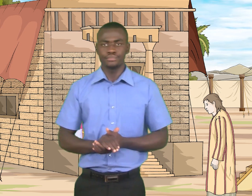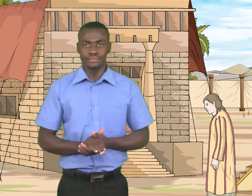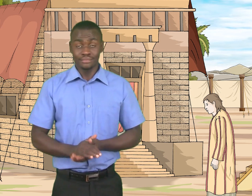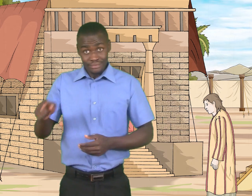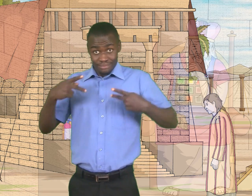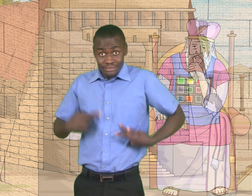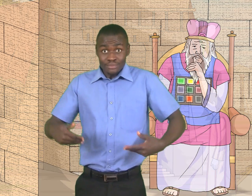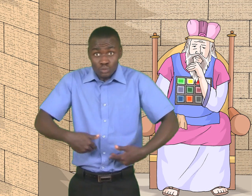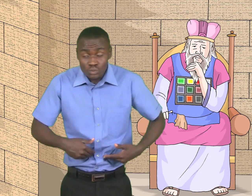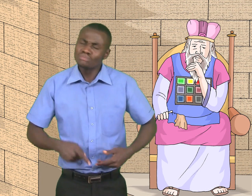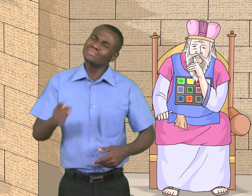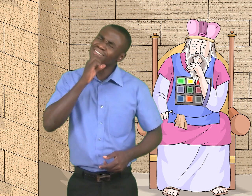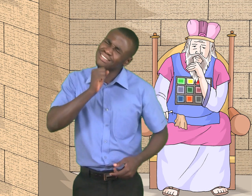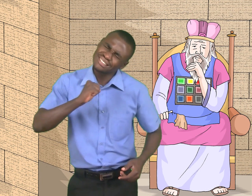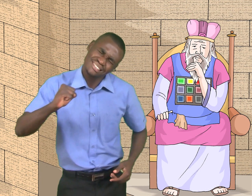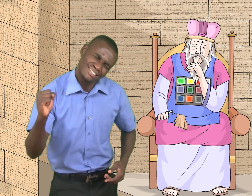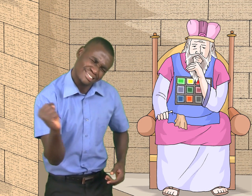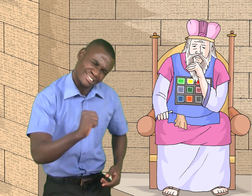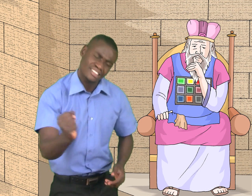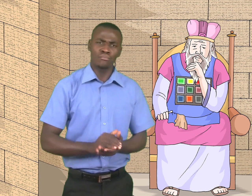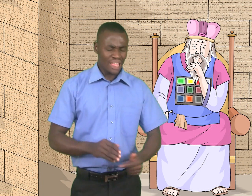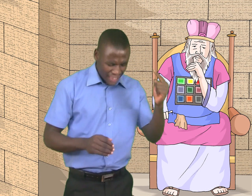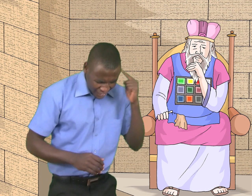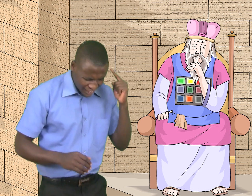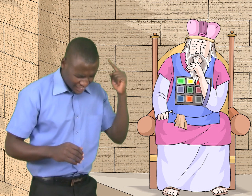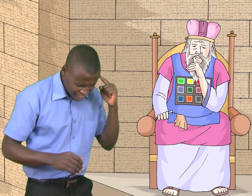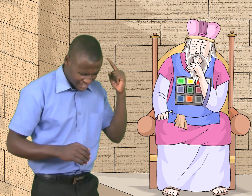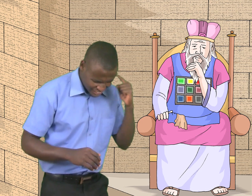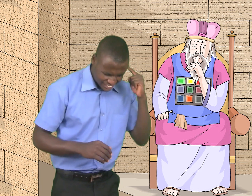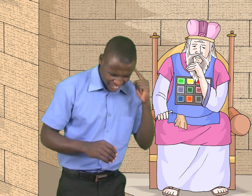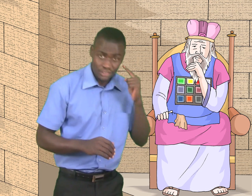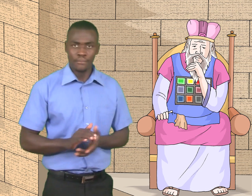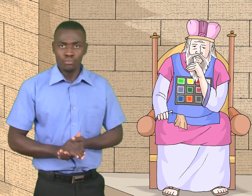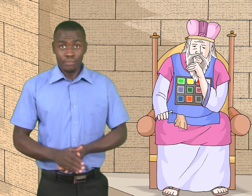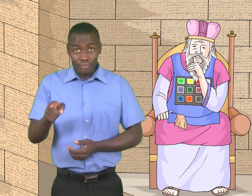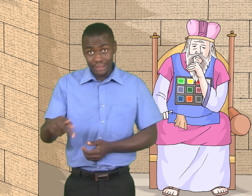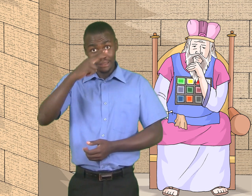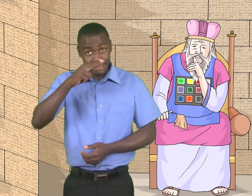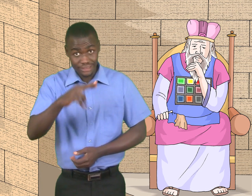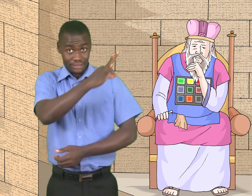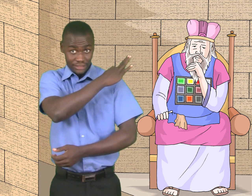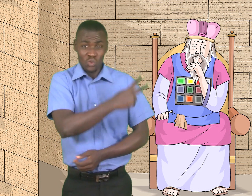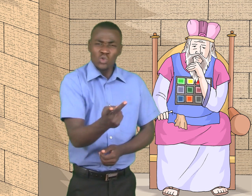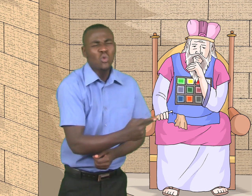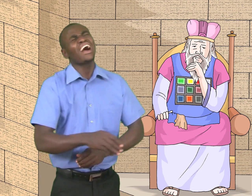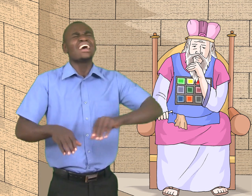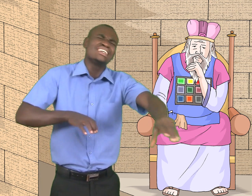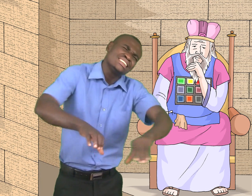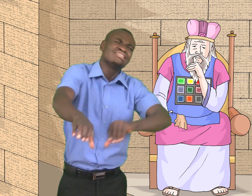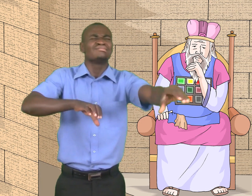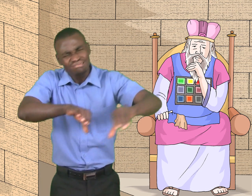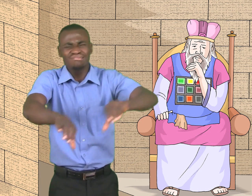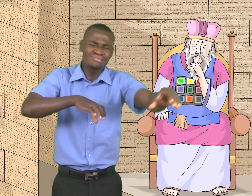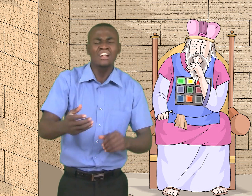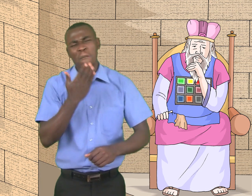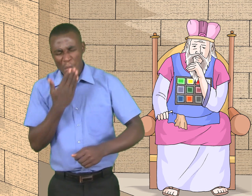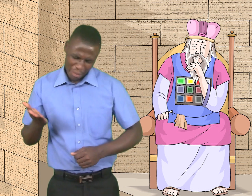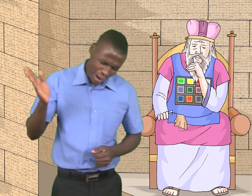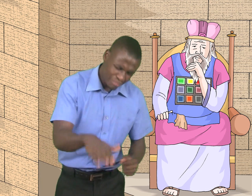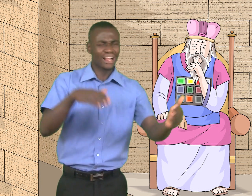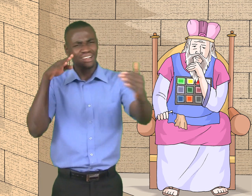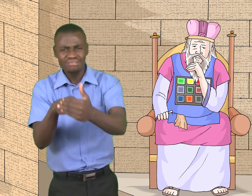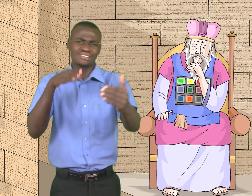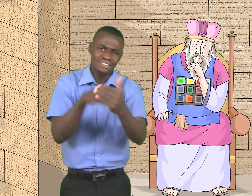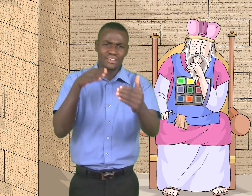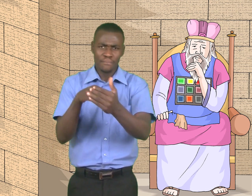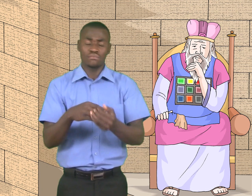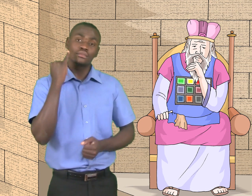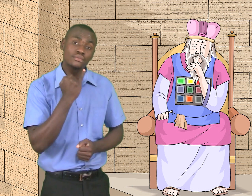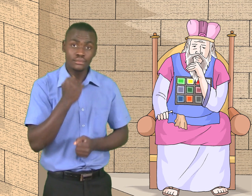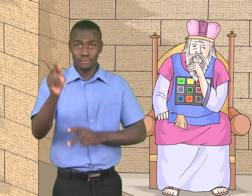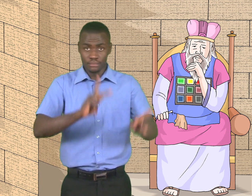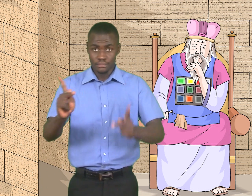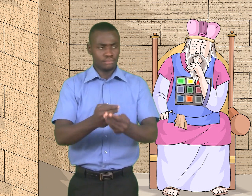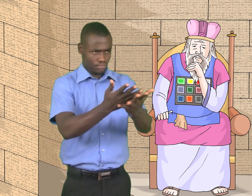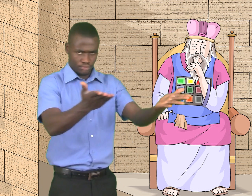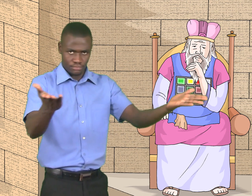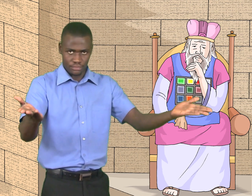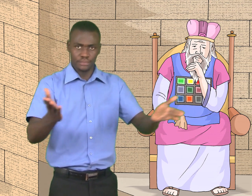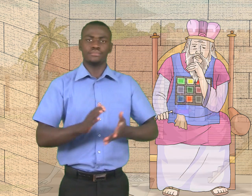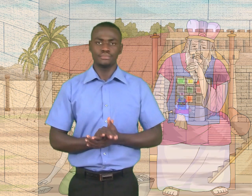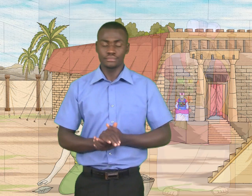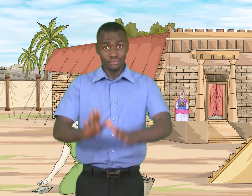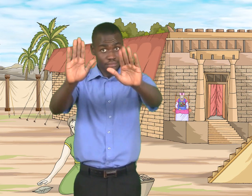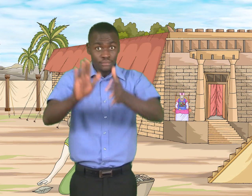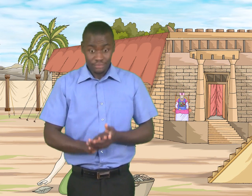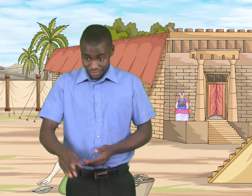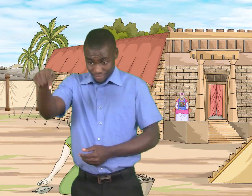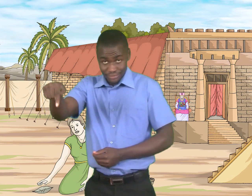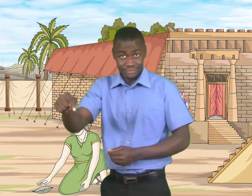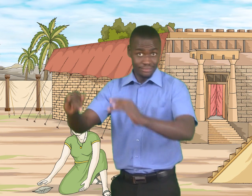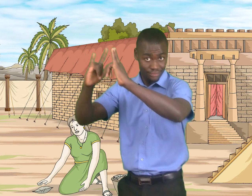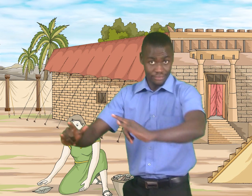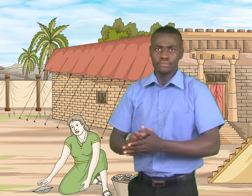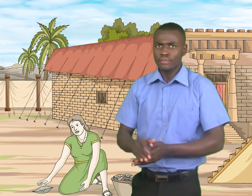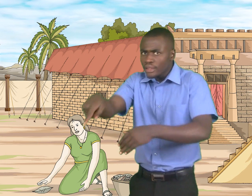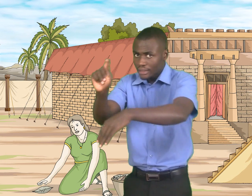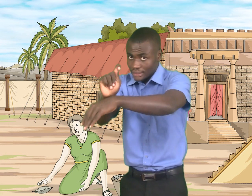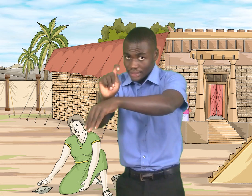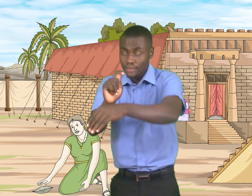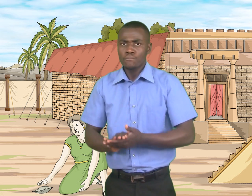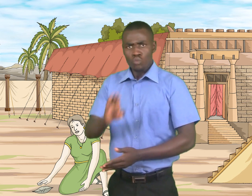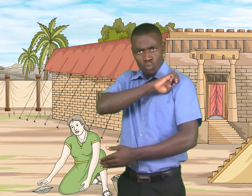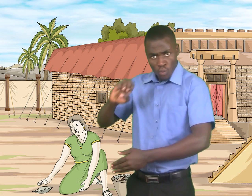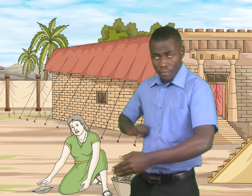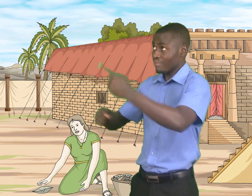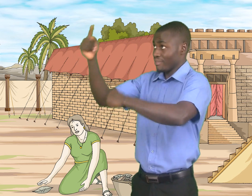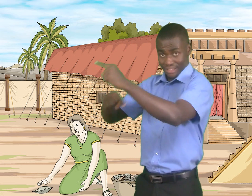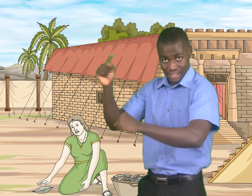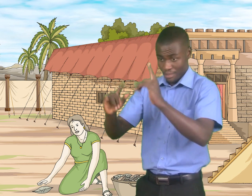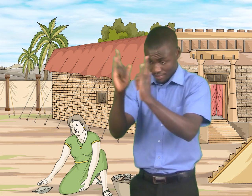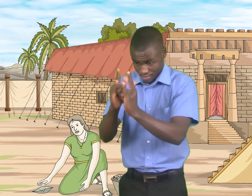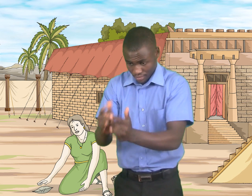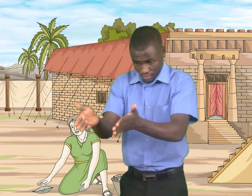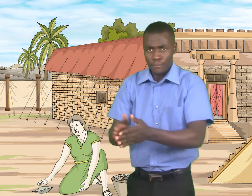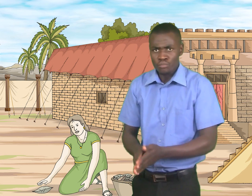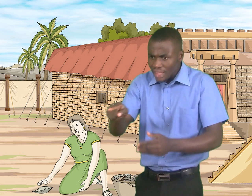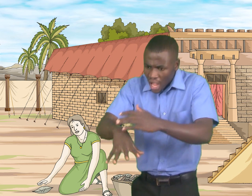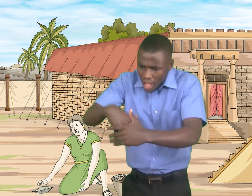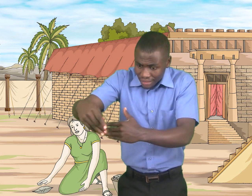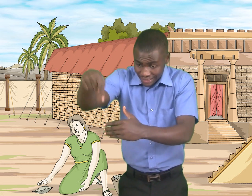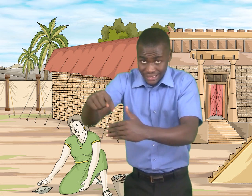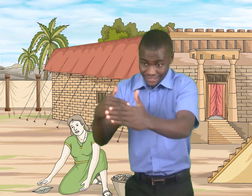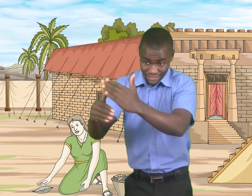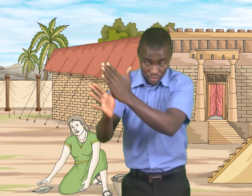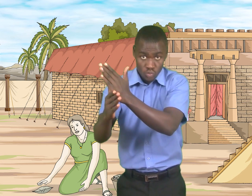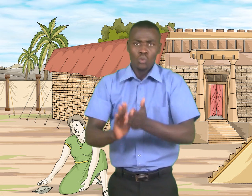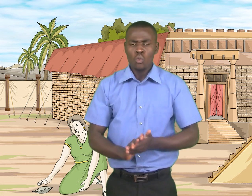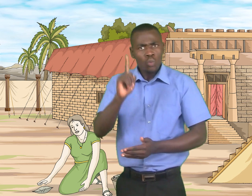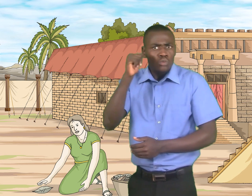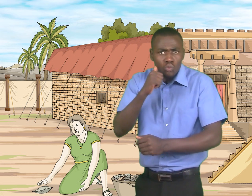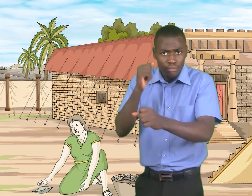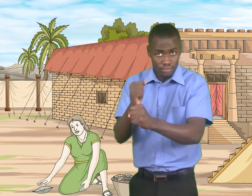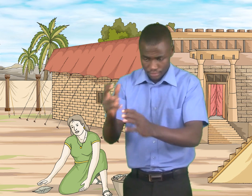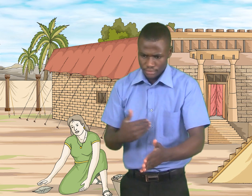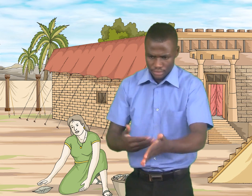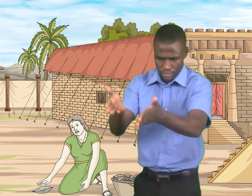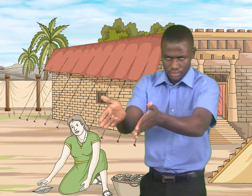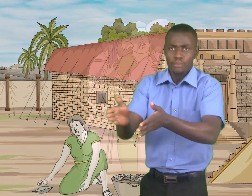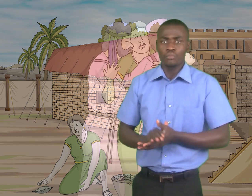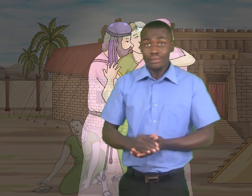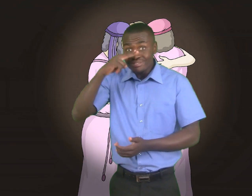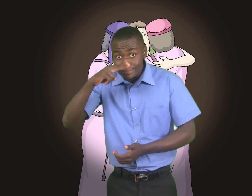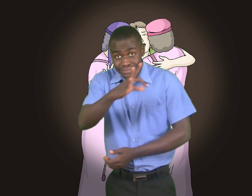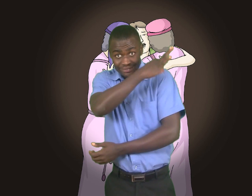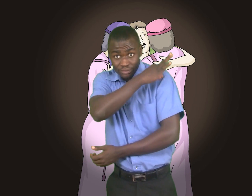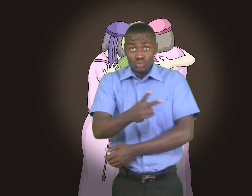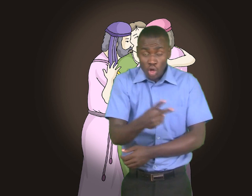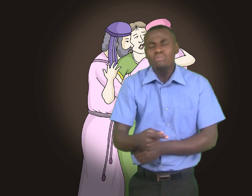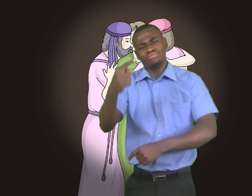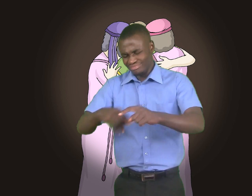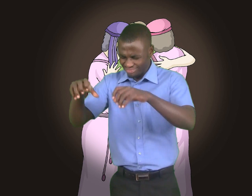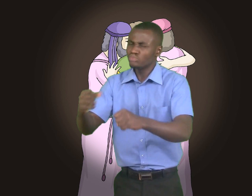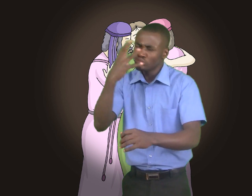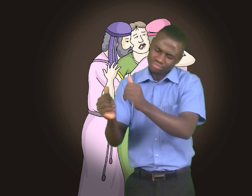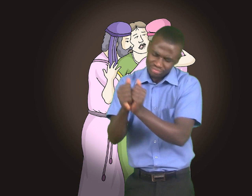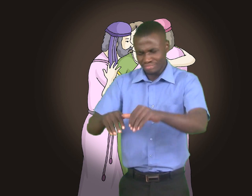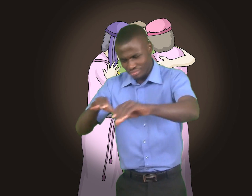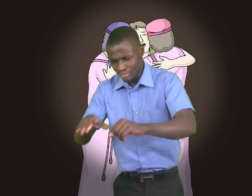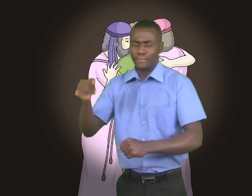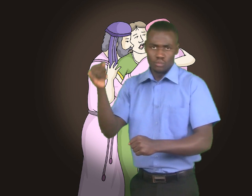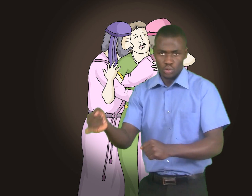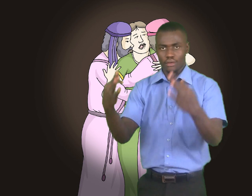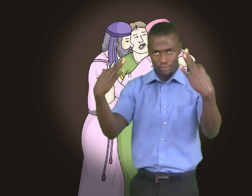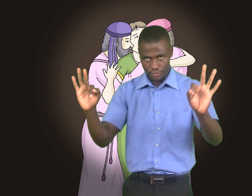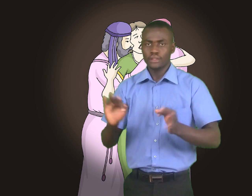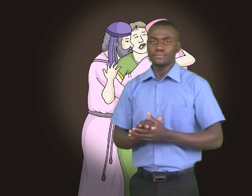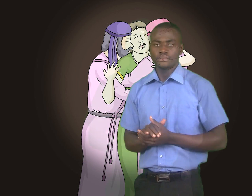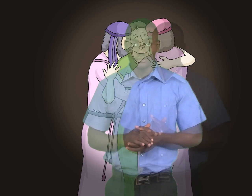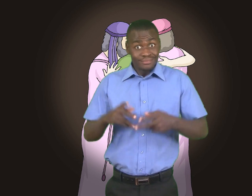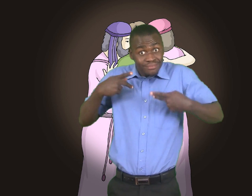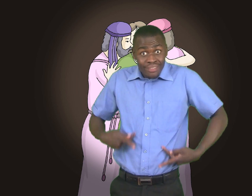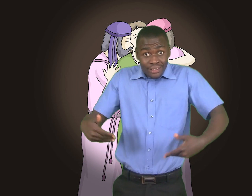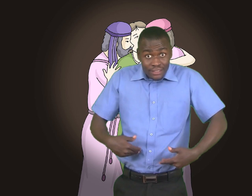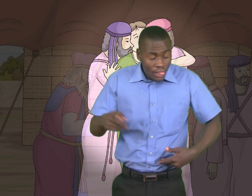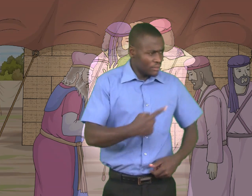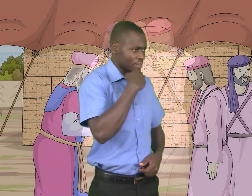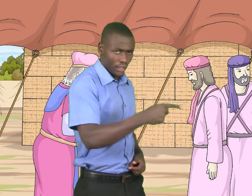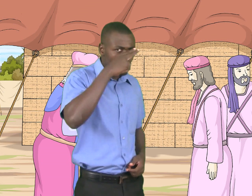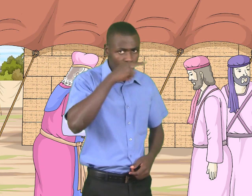Now Eli was very old, and he heard about everything his sons were doing to all Israel and how they were sleeping with the women who served at the entrance to the Tent of Meeting.